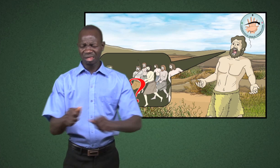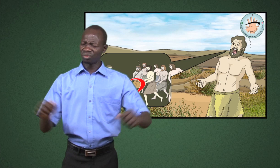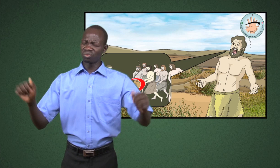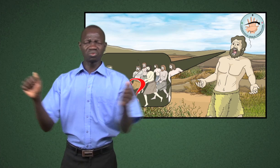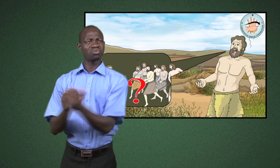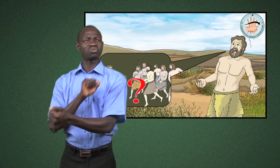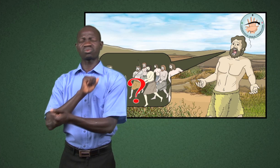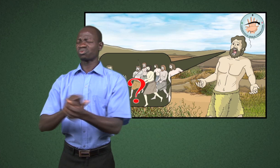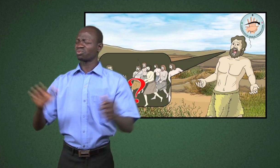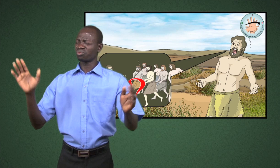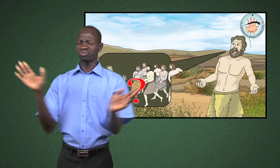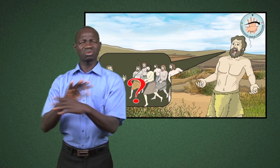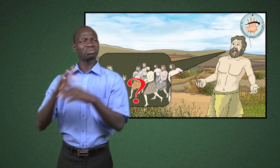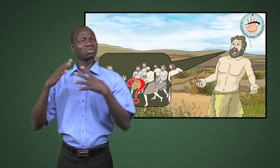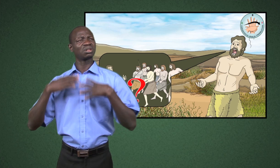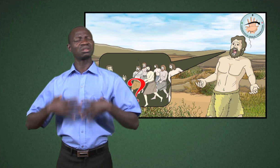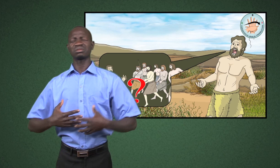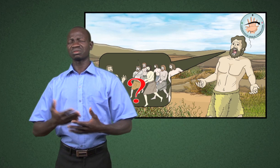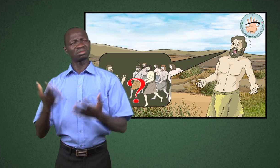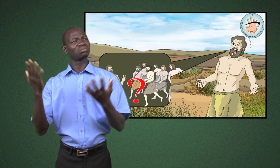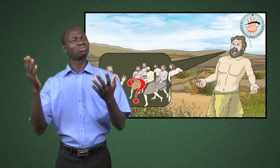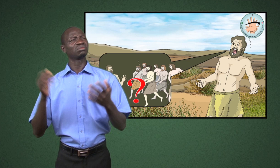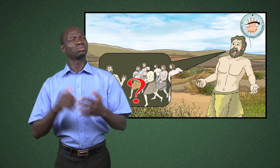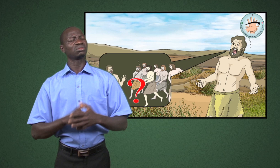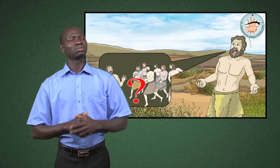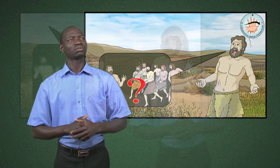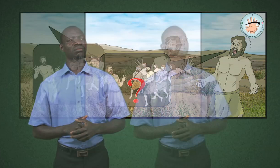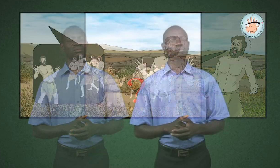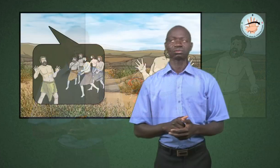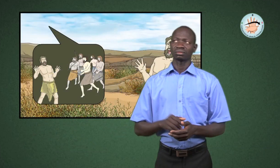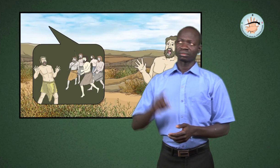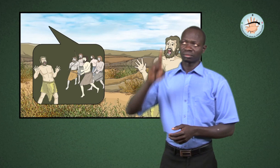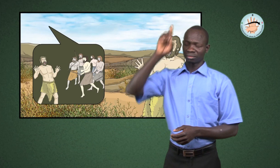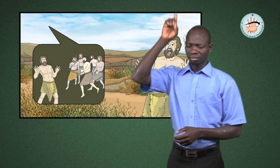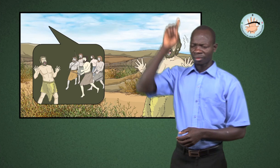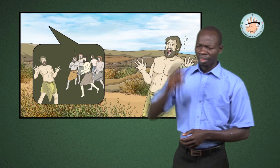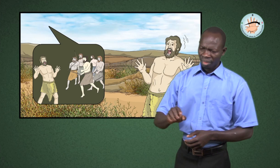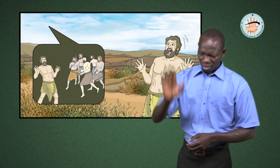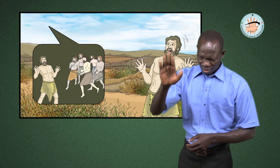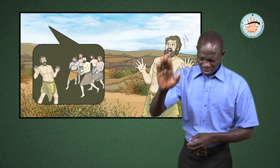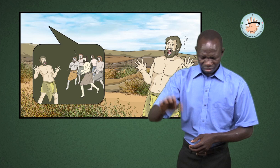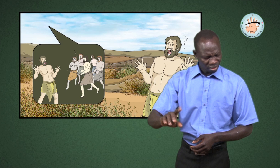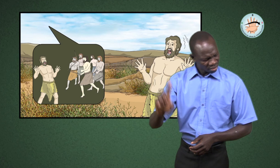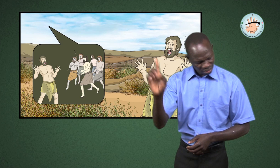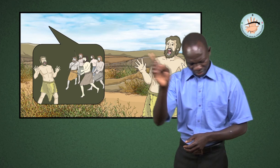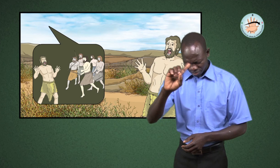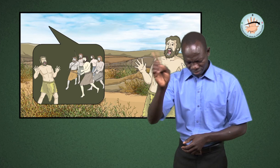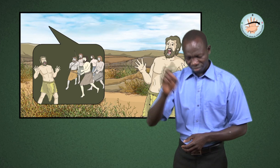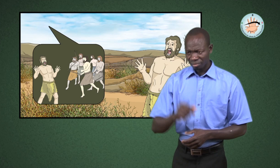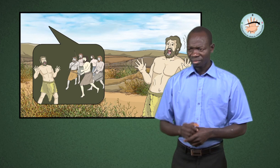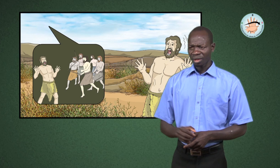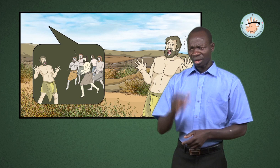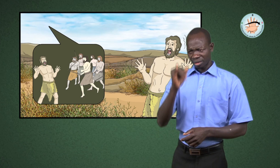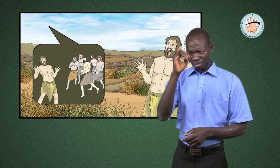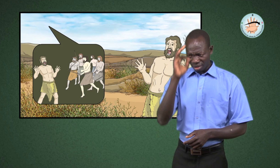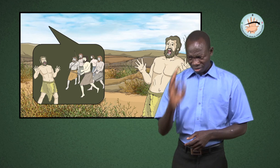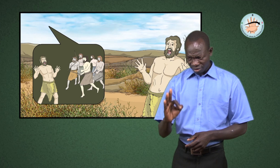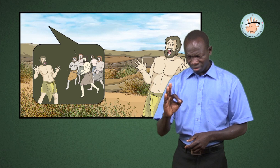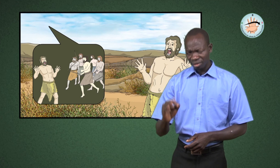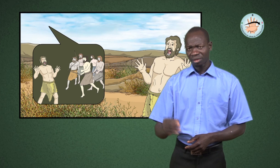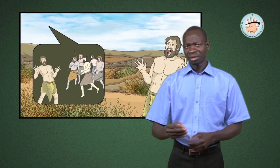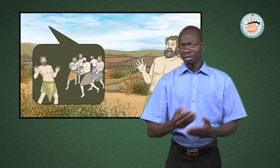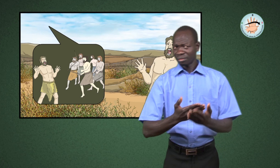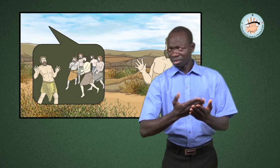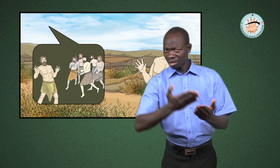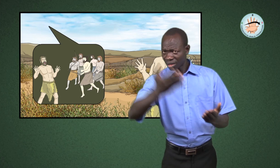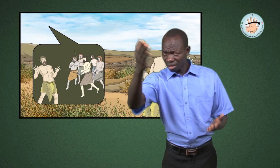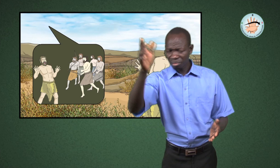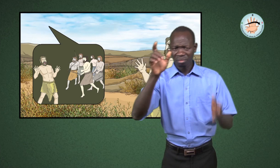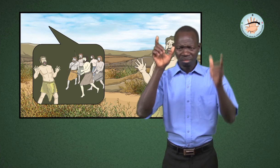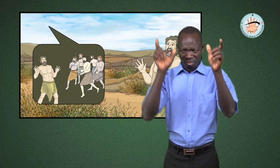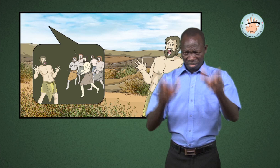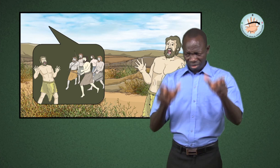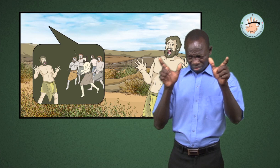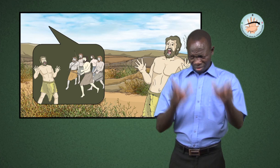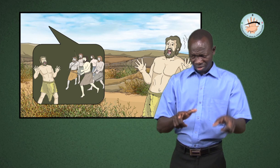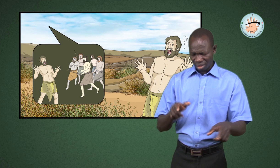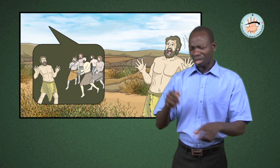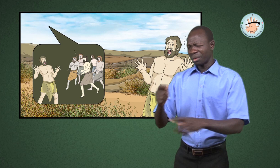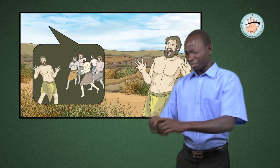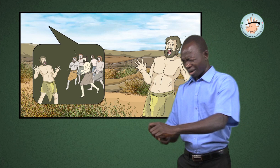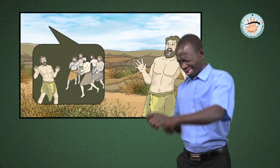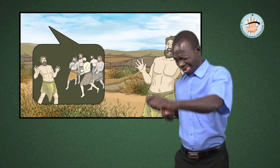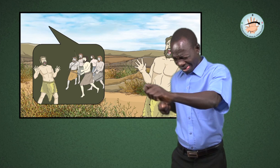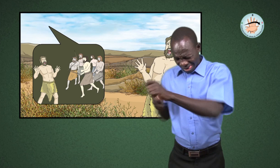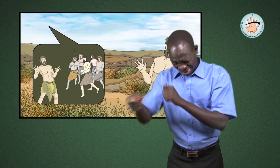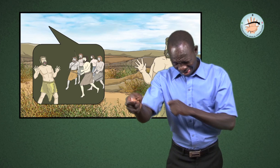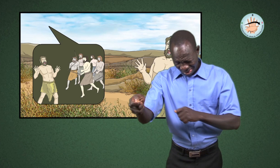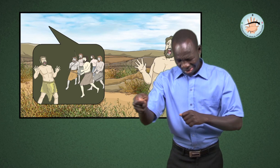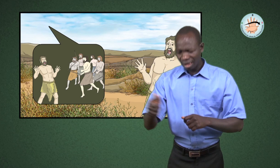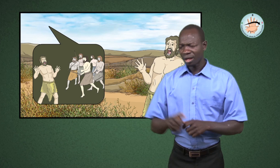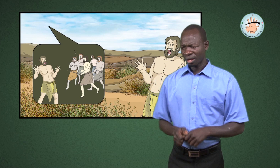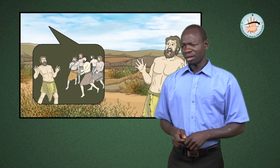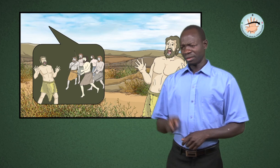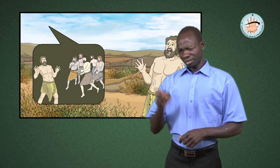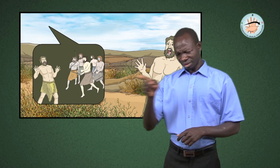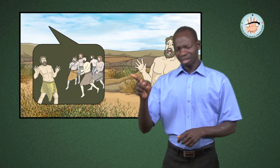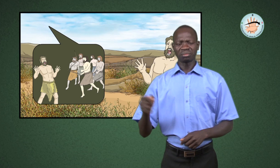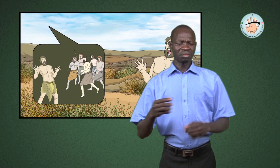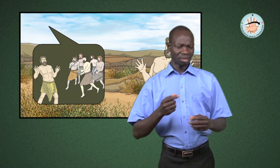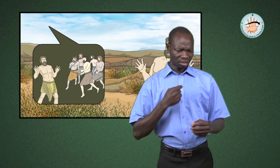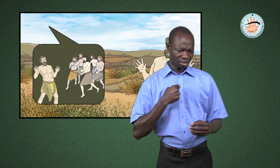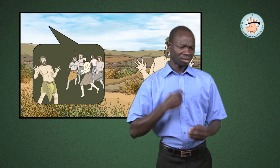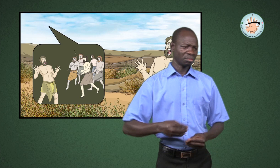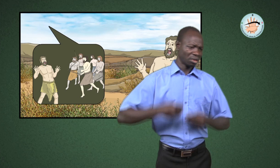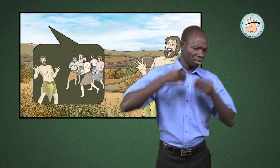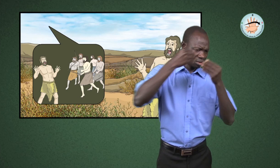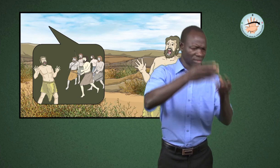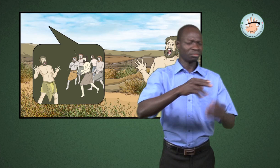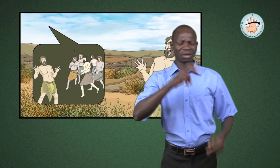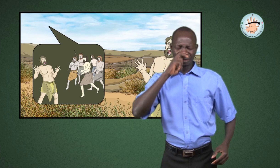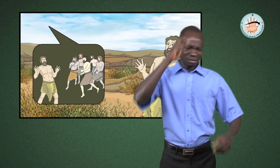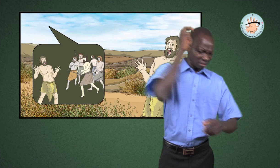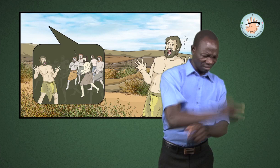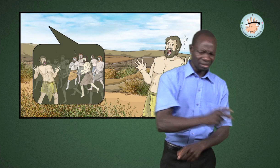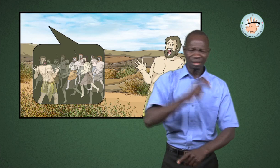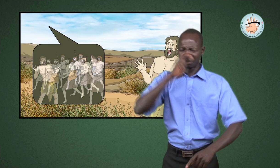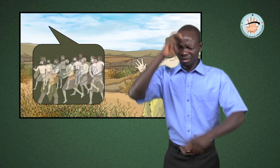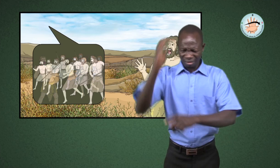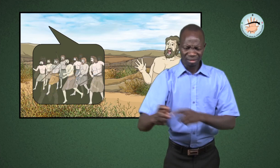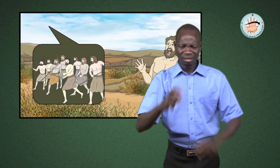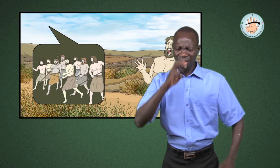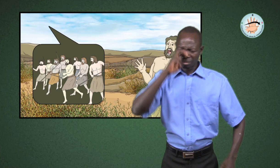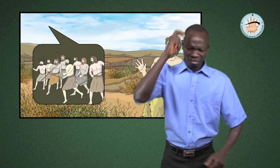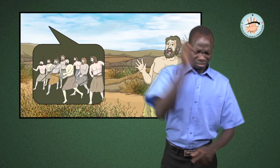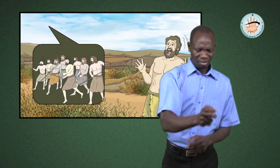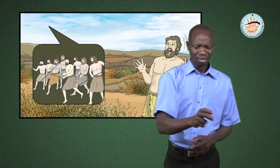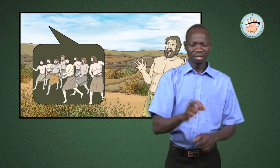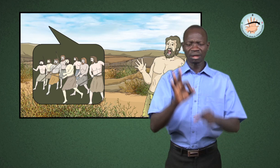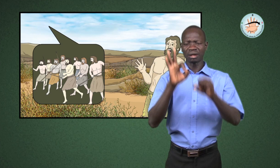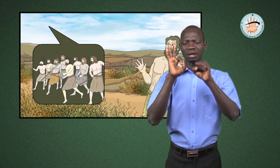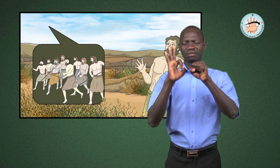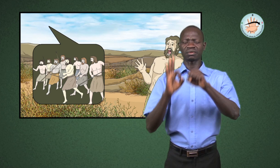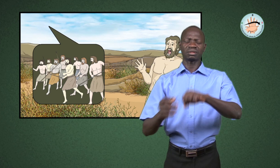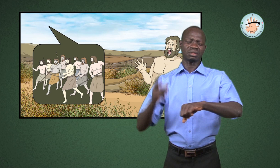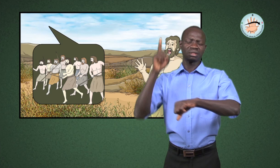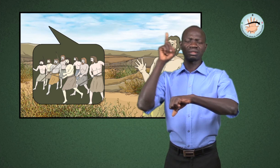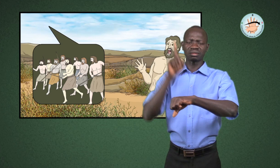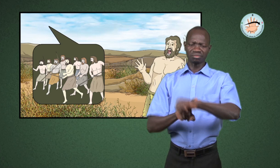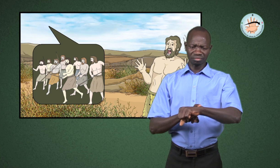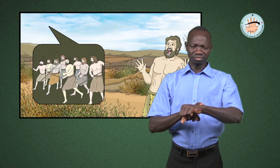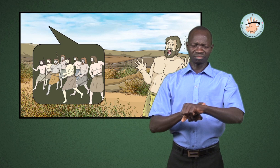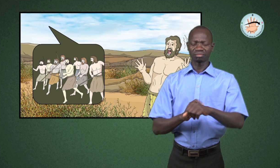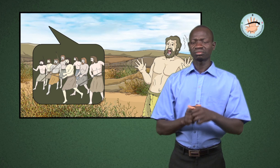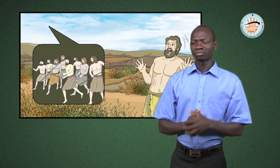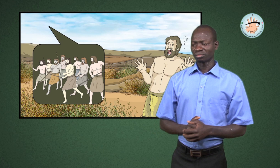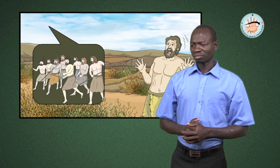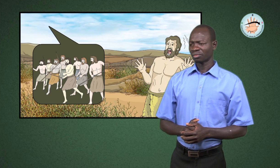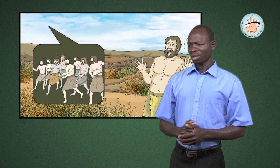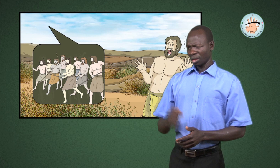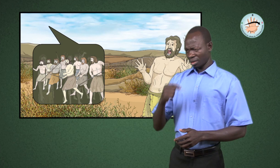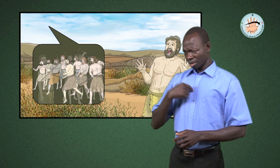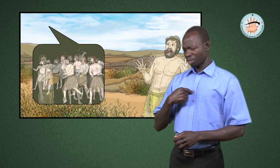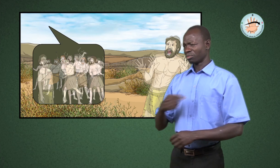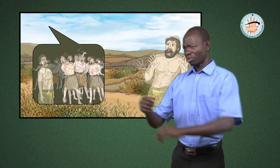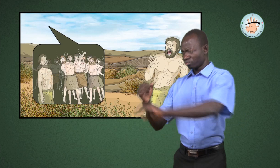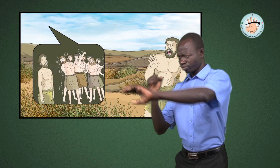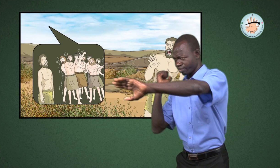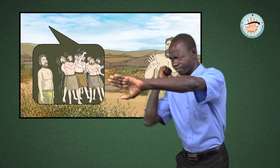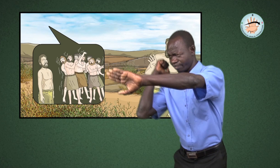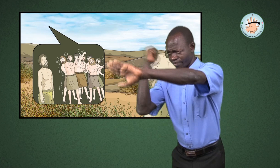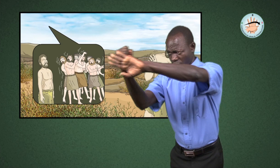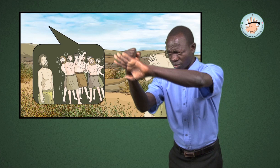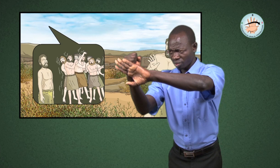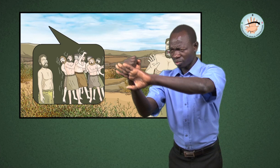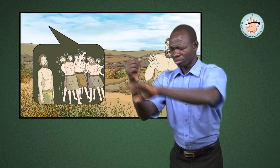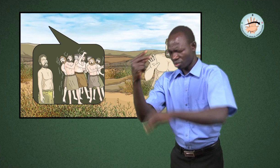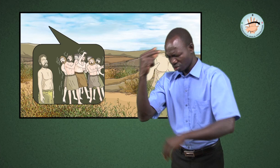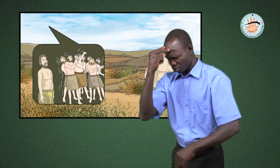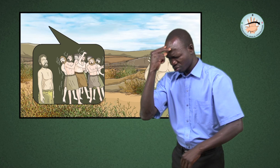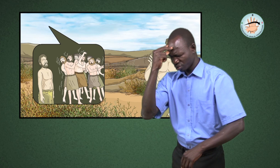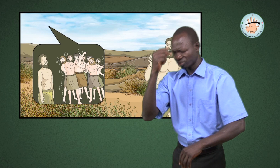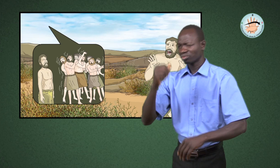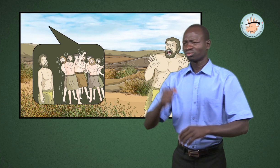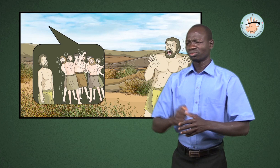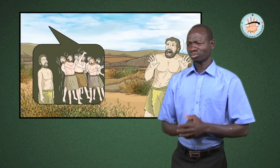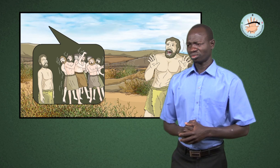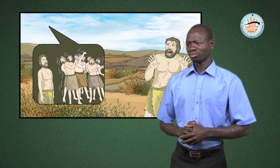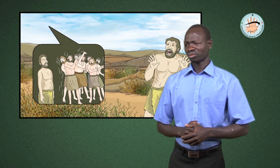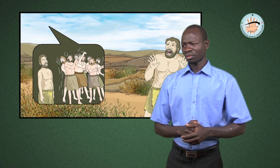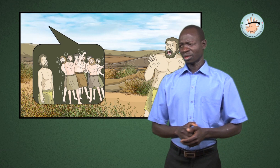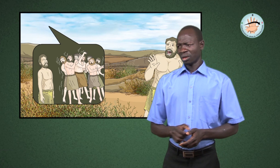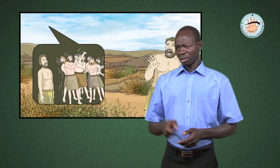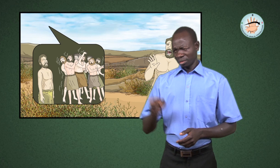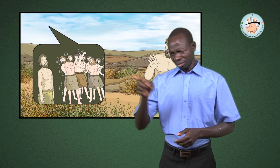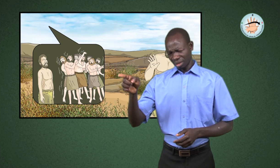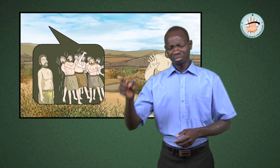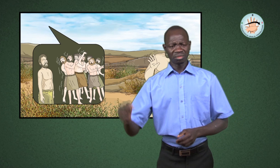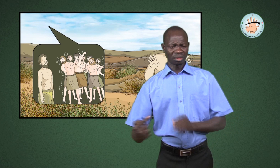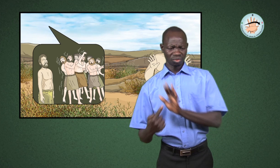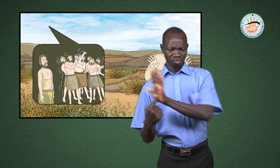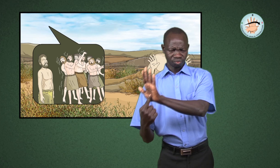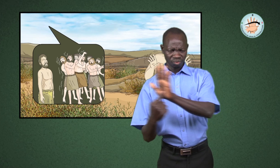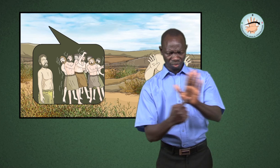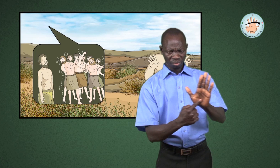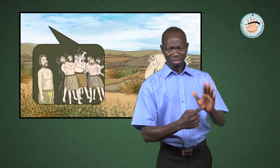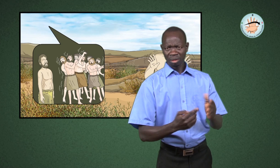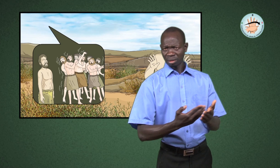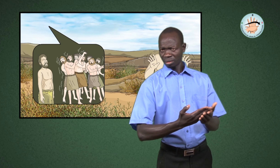“Not so!” replied the LORD. “If anyone slays Cain, then Cain will be avenged sevenfold.”